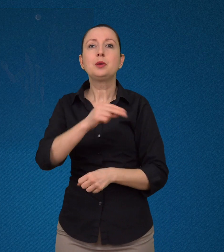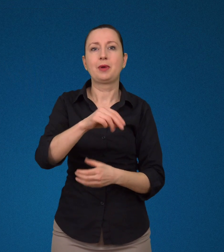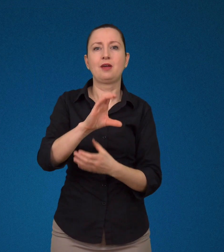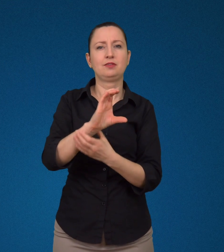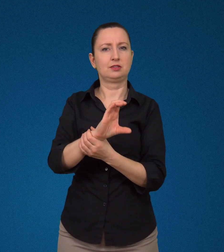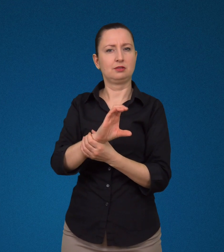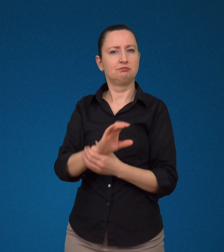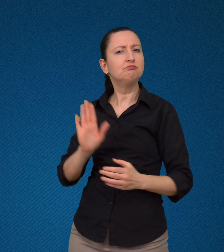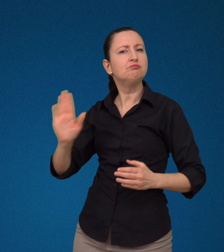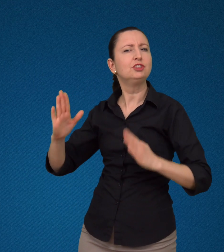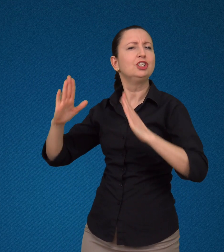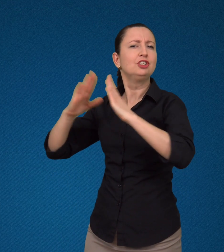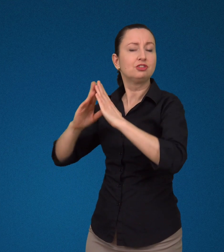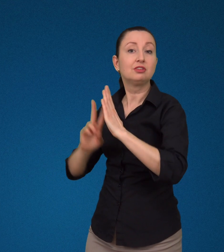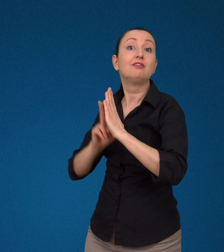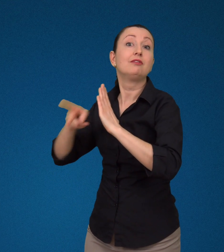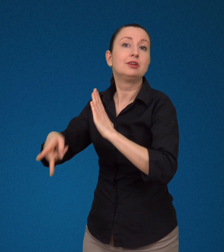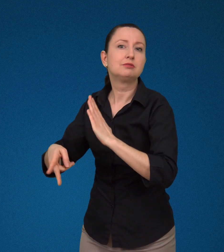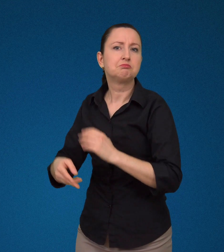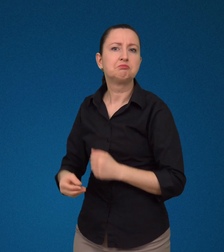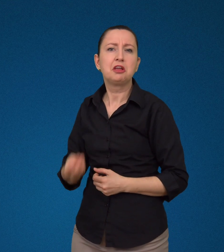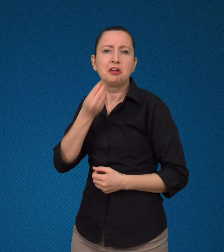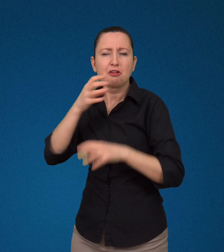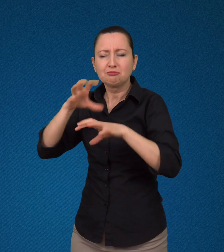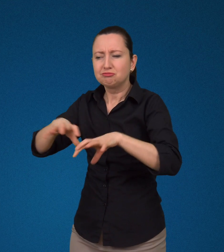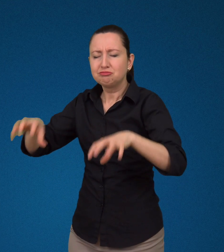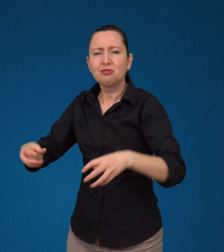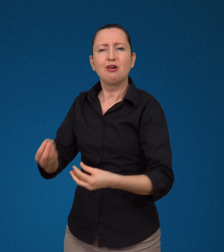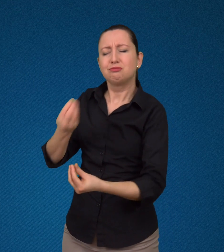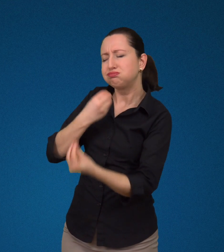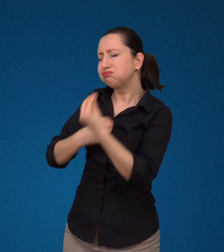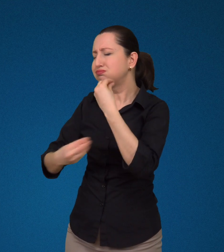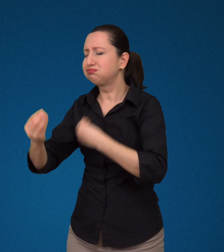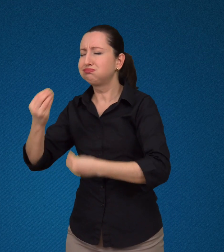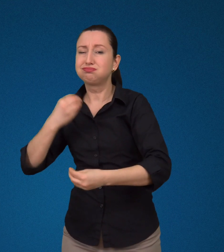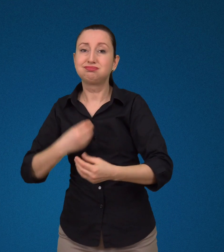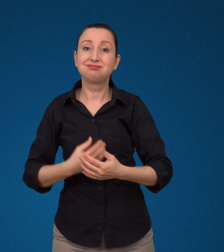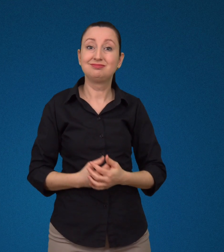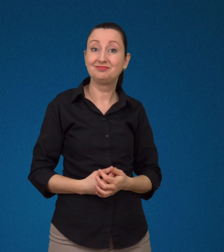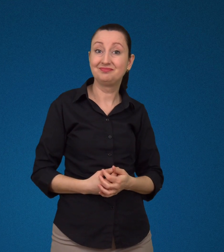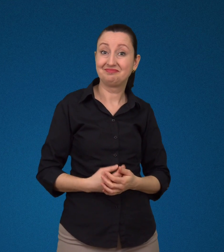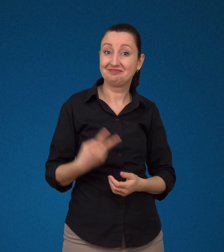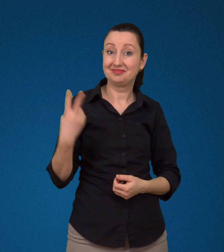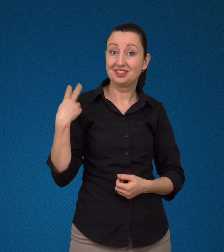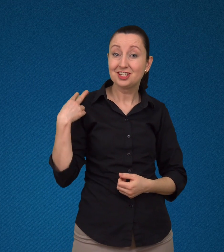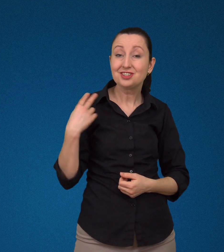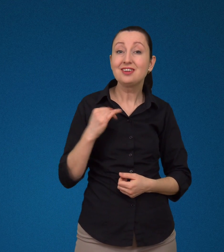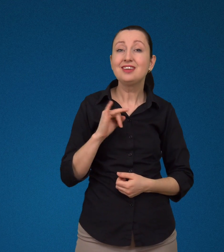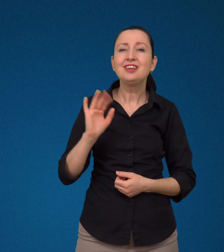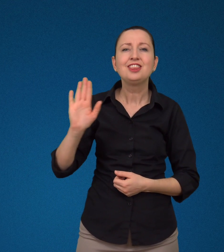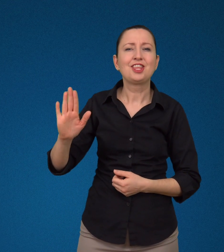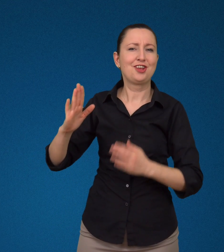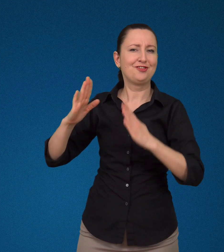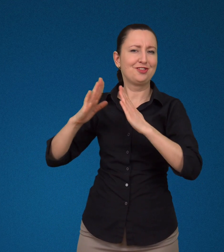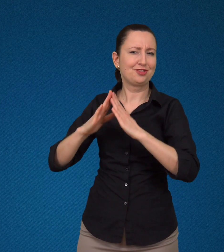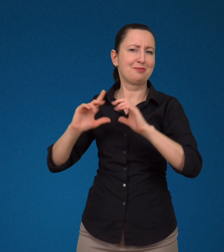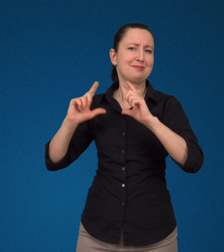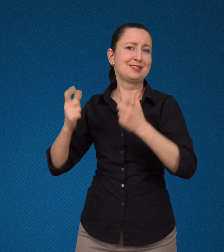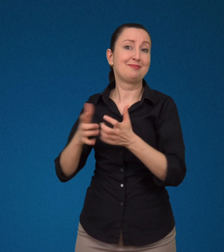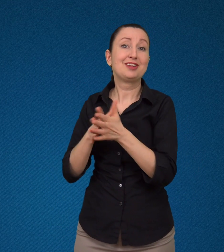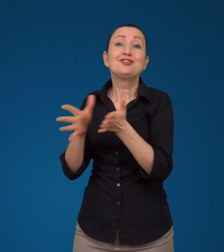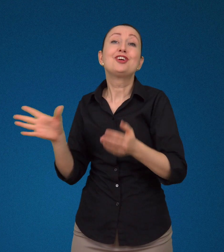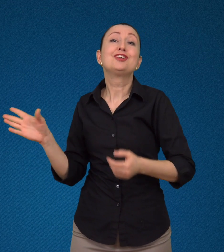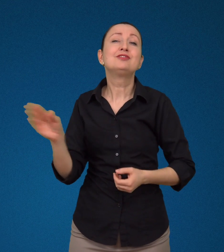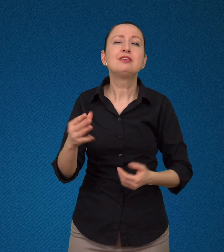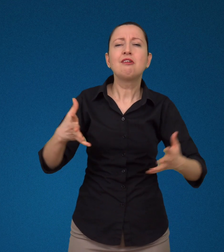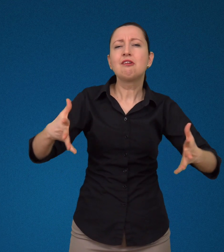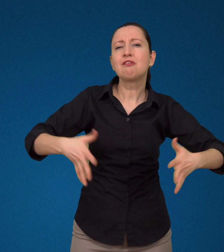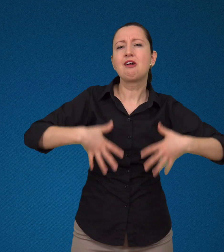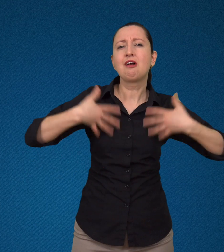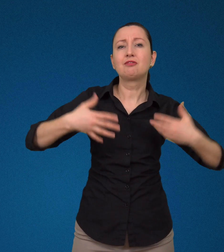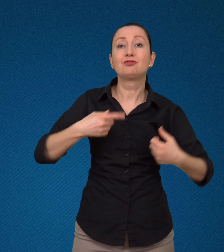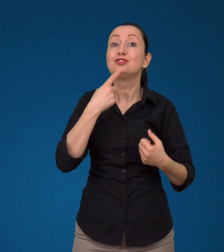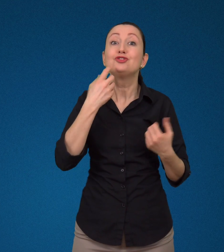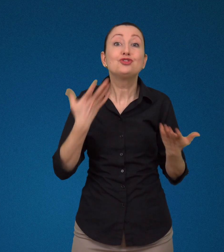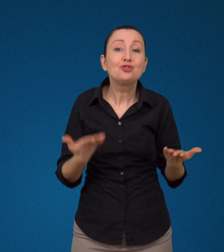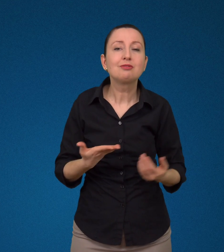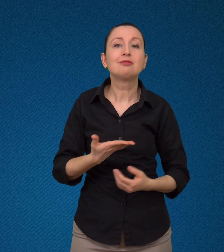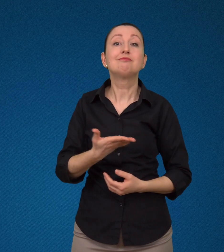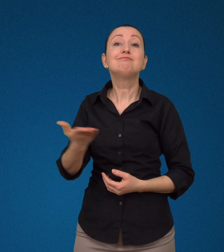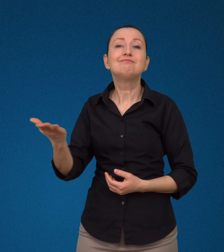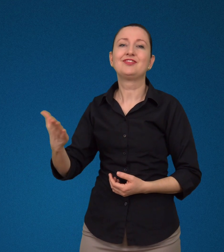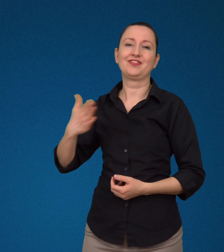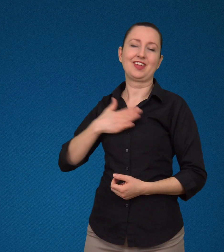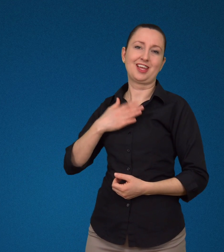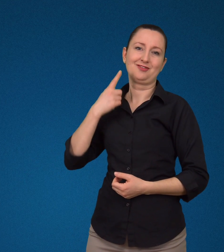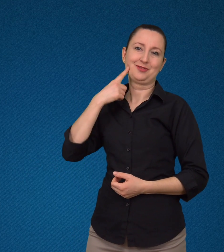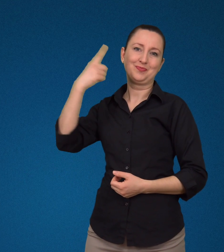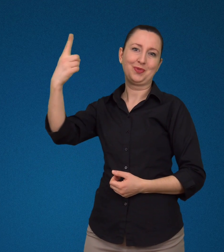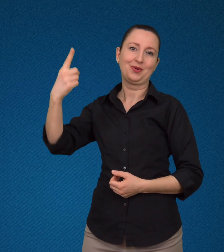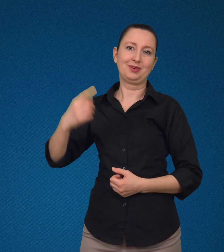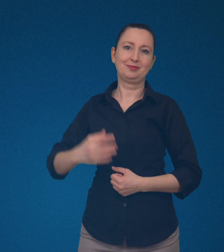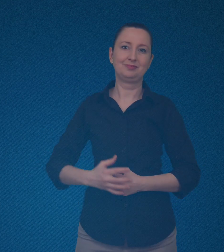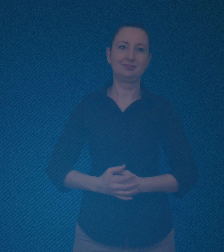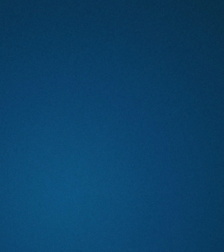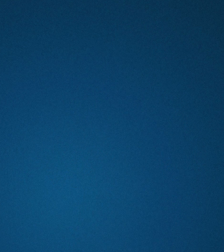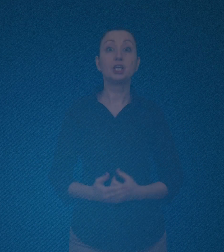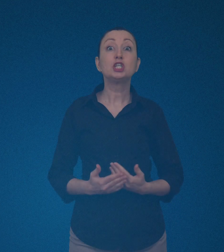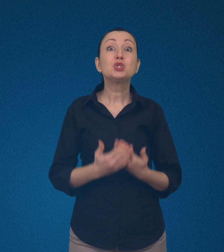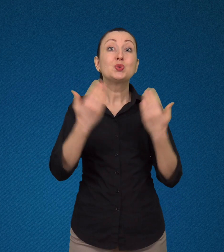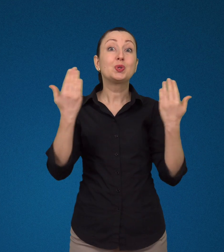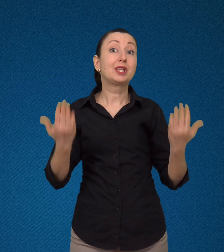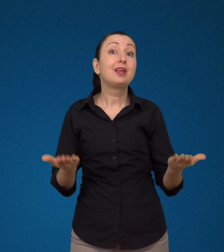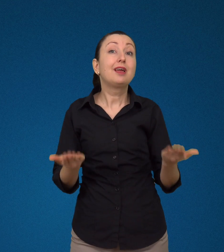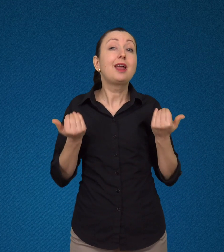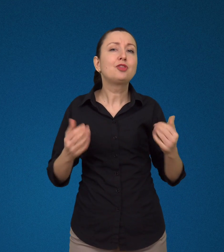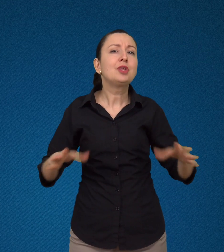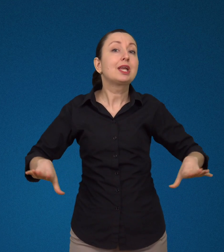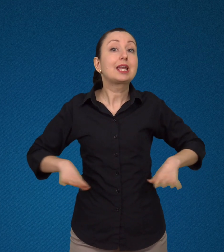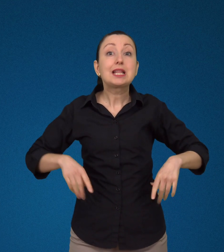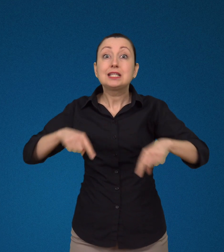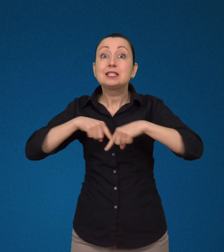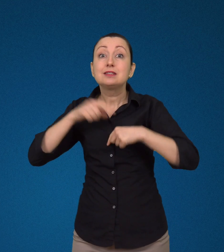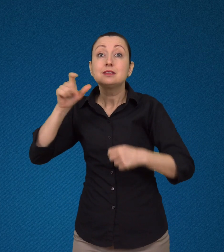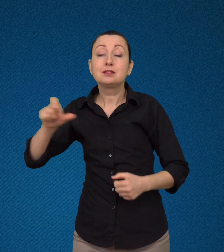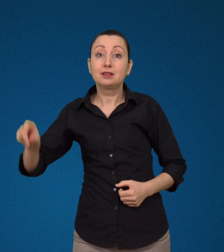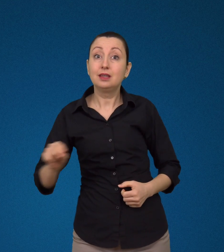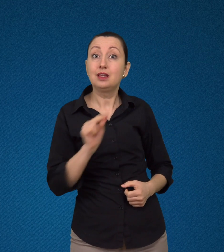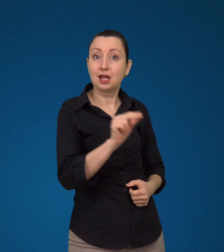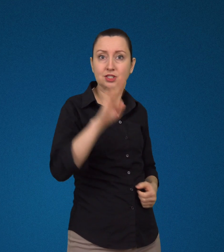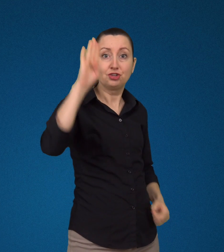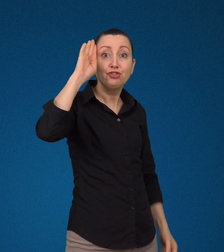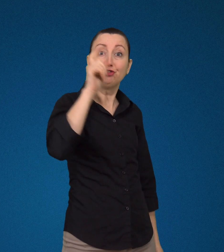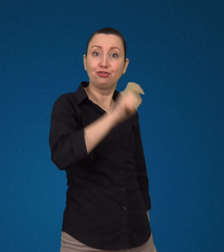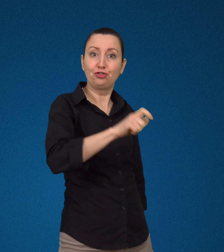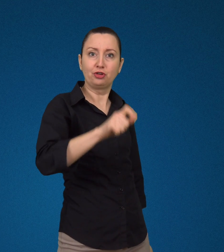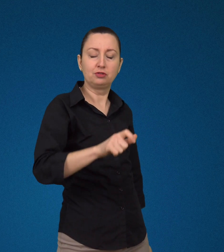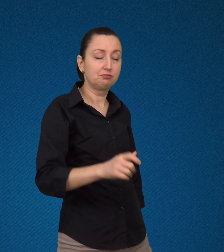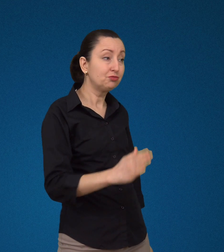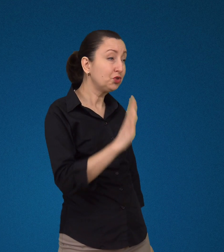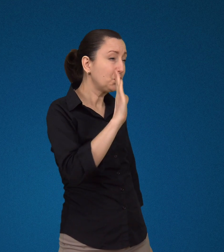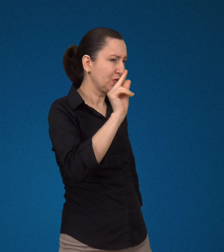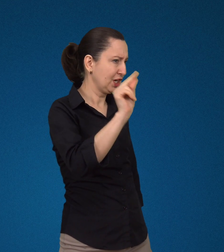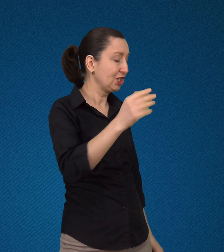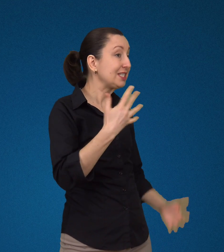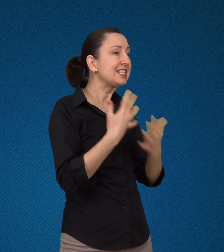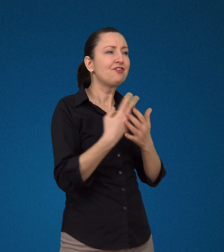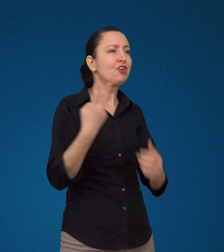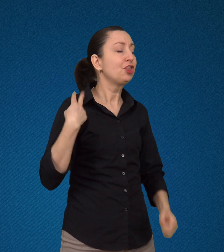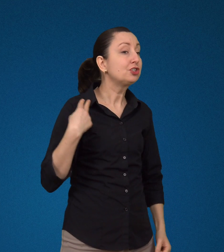Then he brought them into his home and set a meal before them.